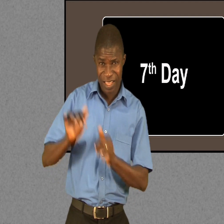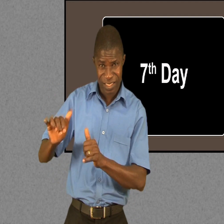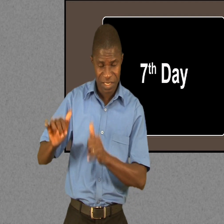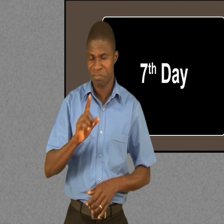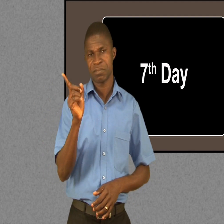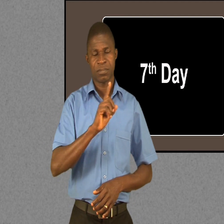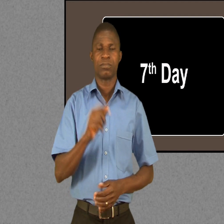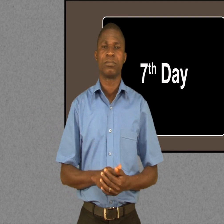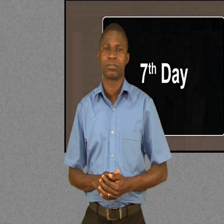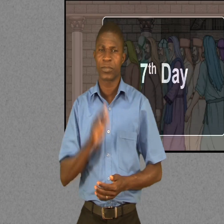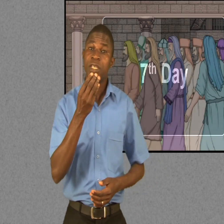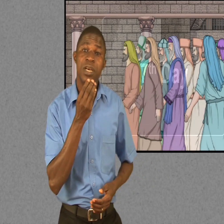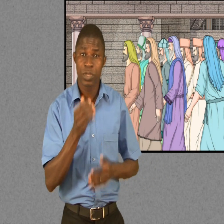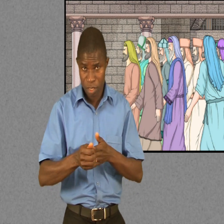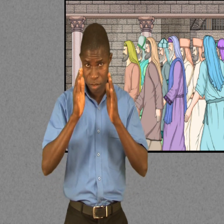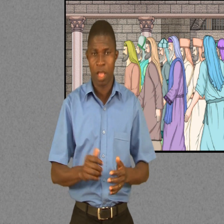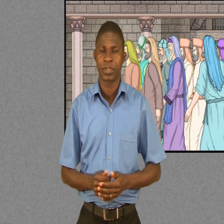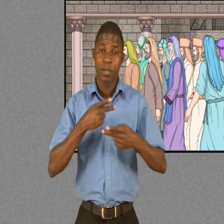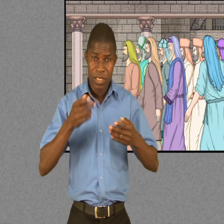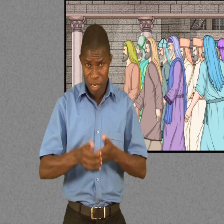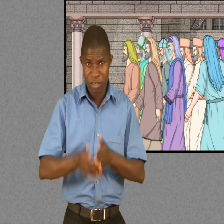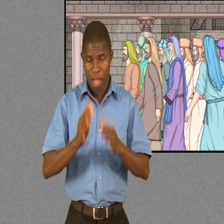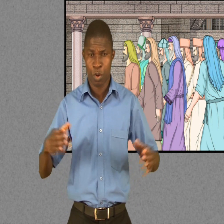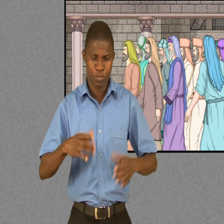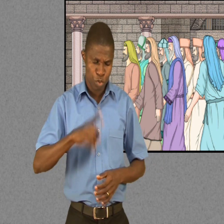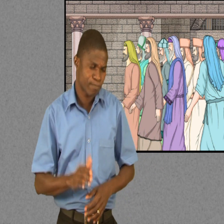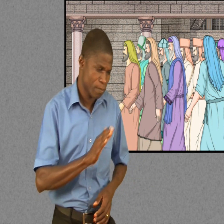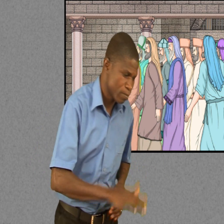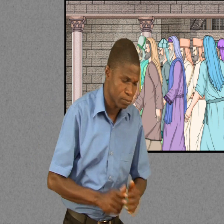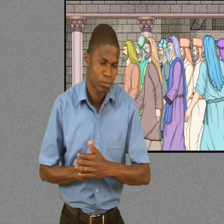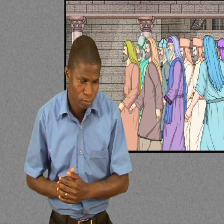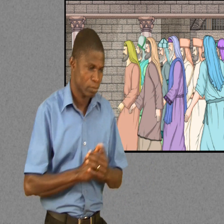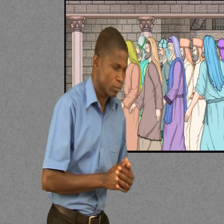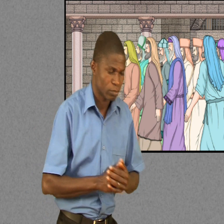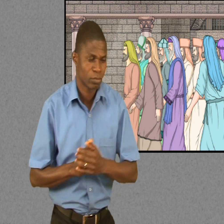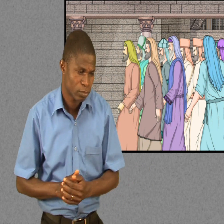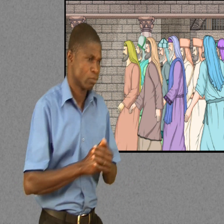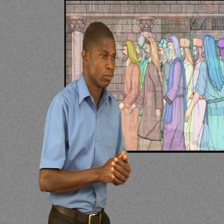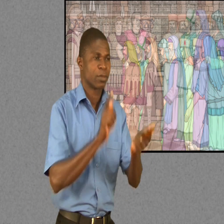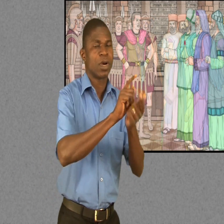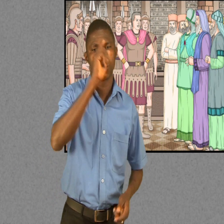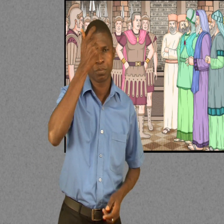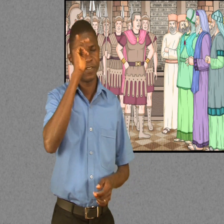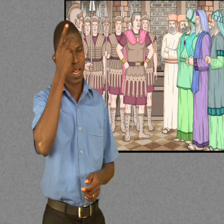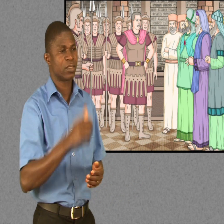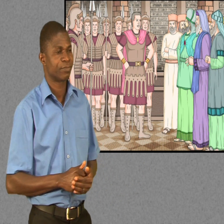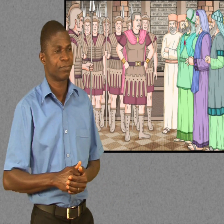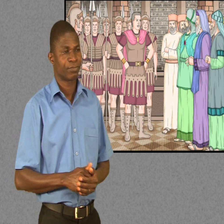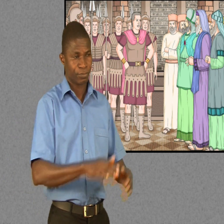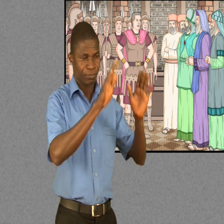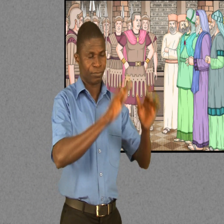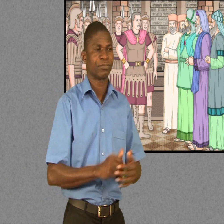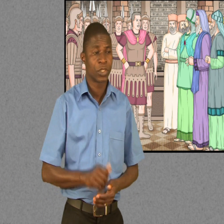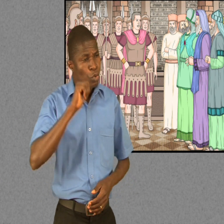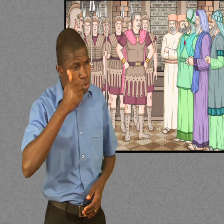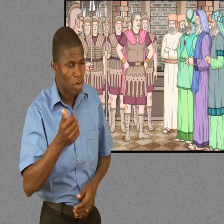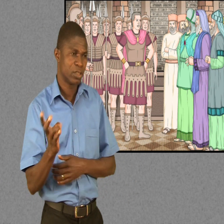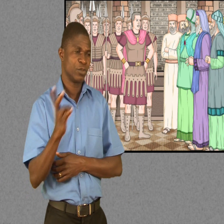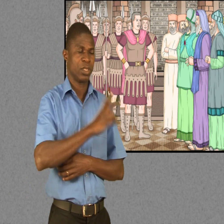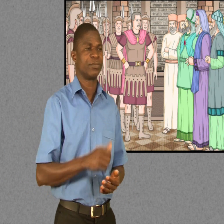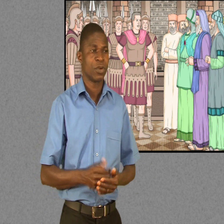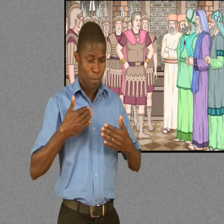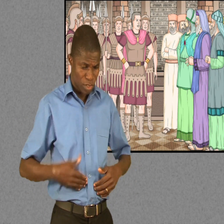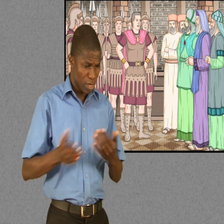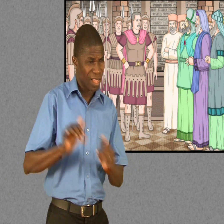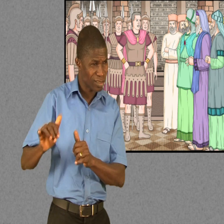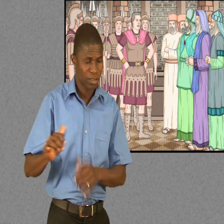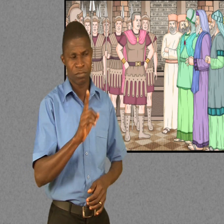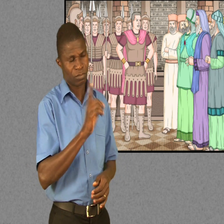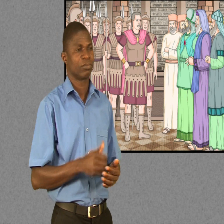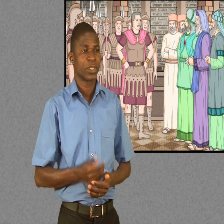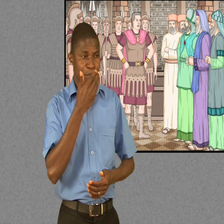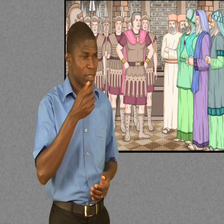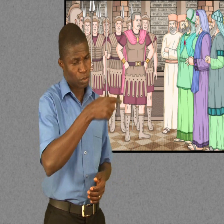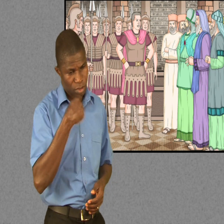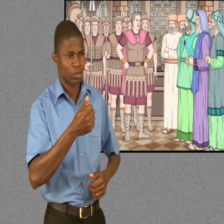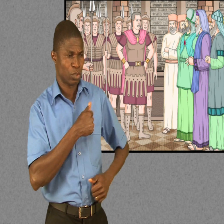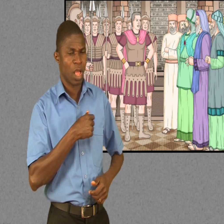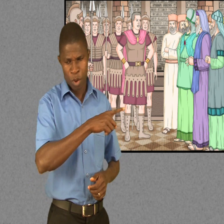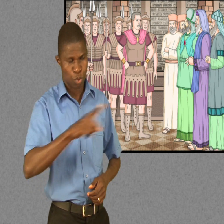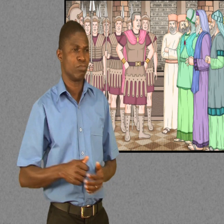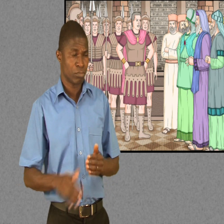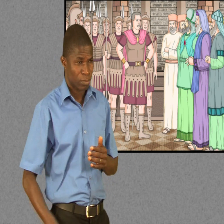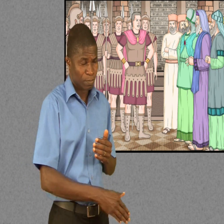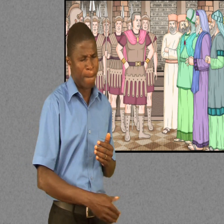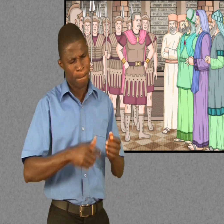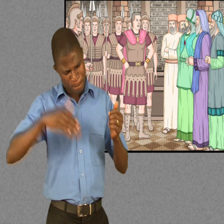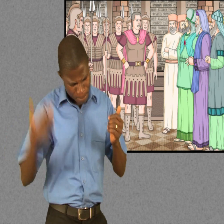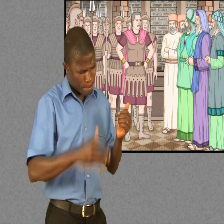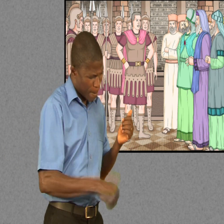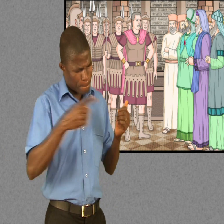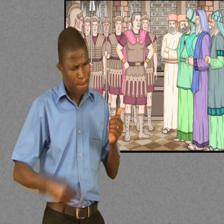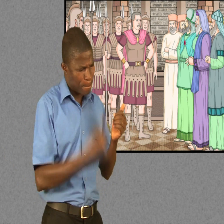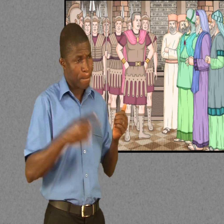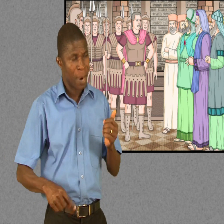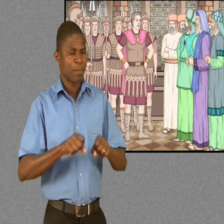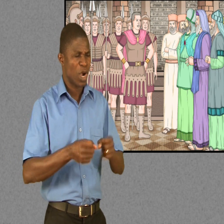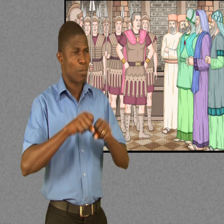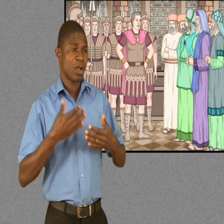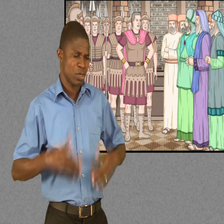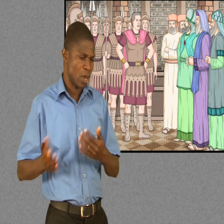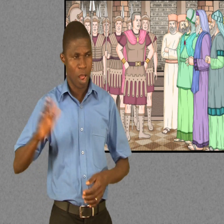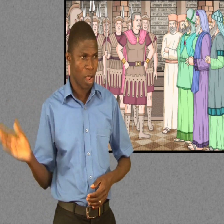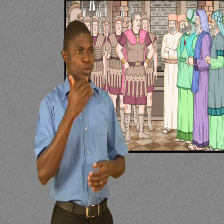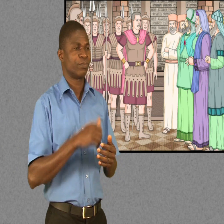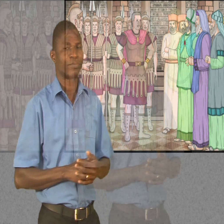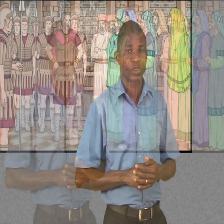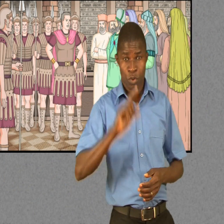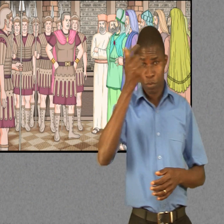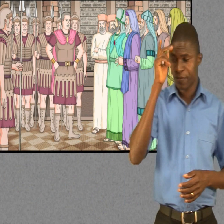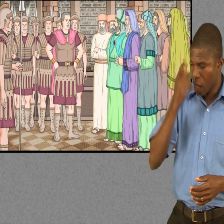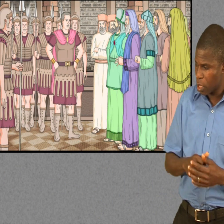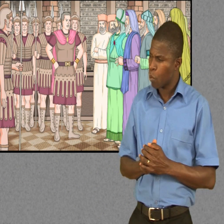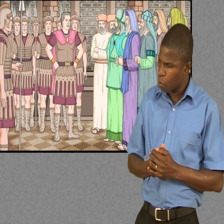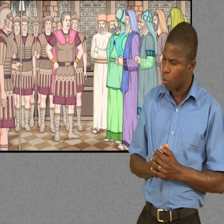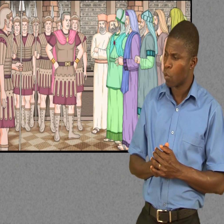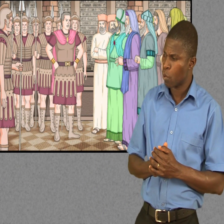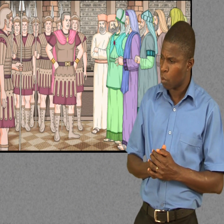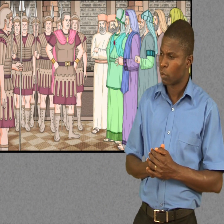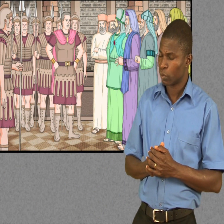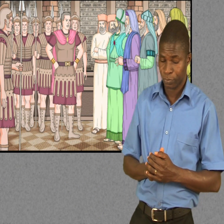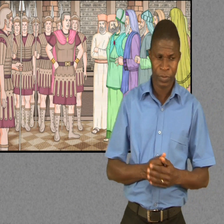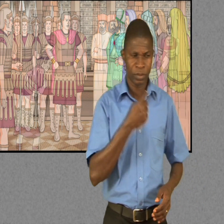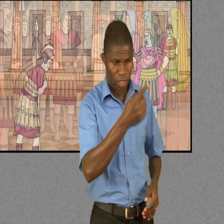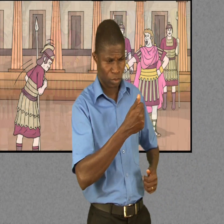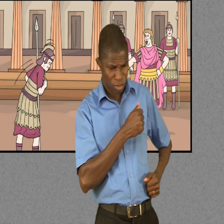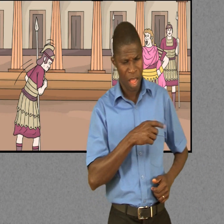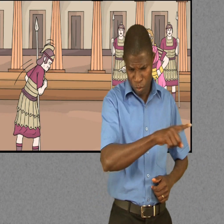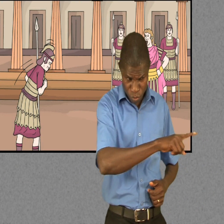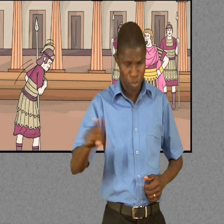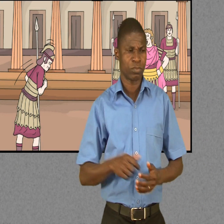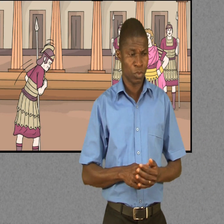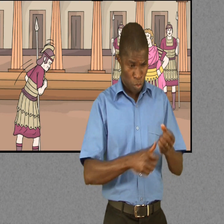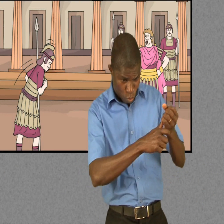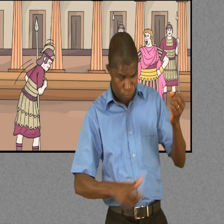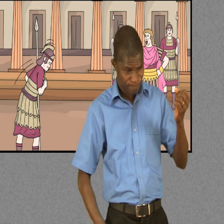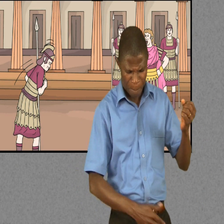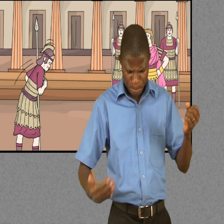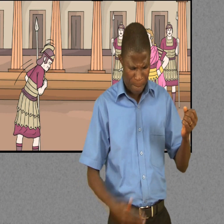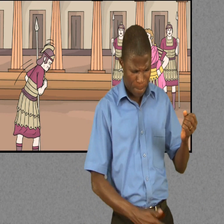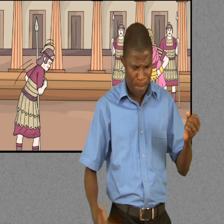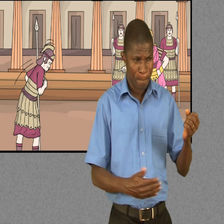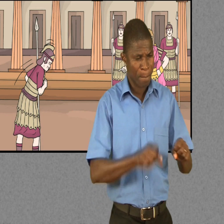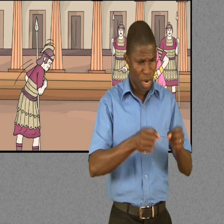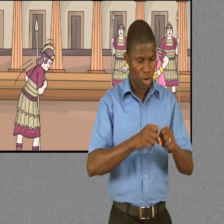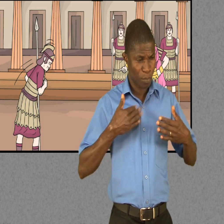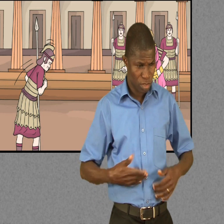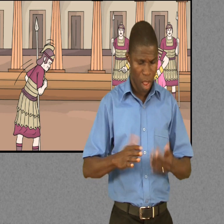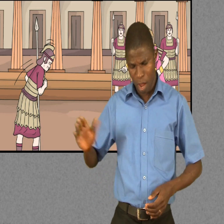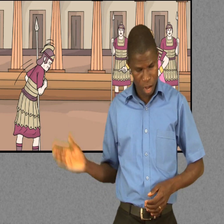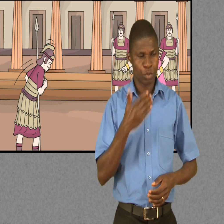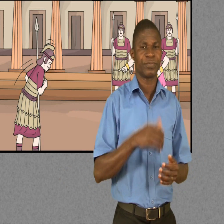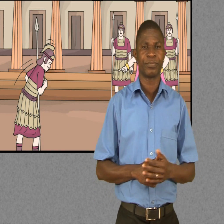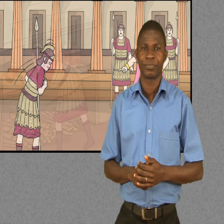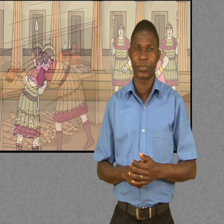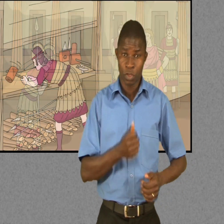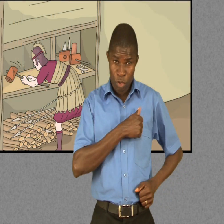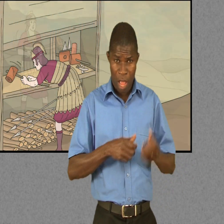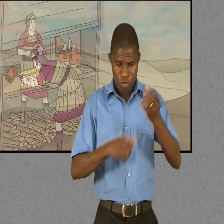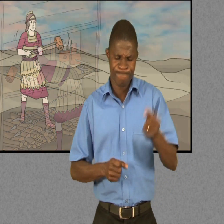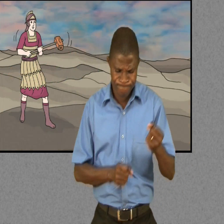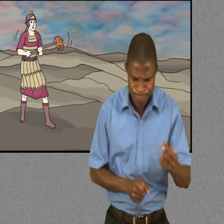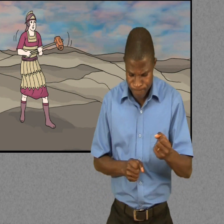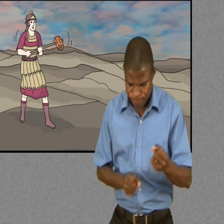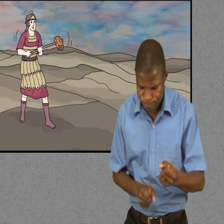In order that the bodies would not remain on the cross during the Sabbath, the Jews asked Pilate to have the legs broken and the bodies removed.